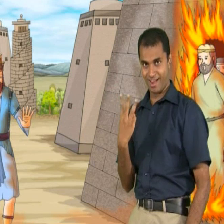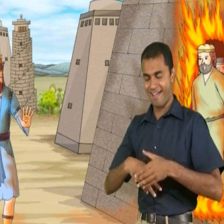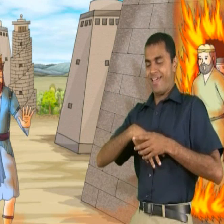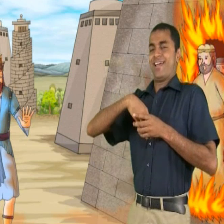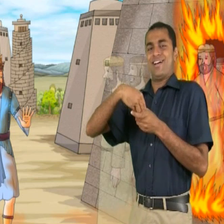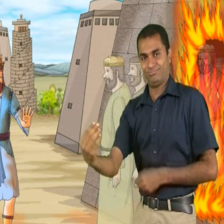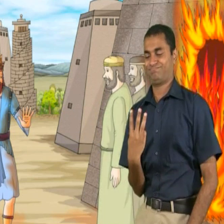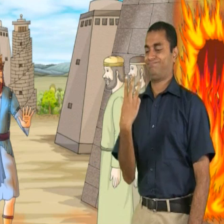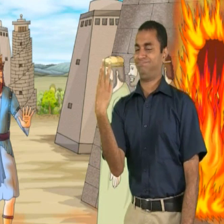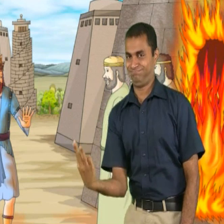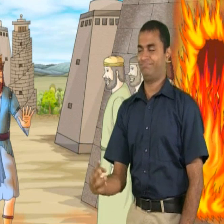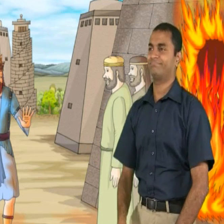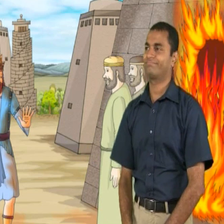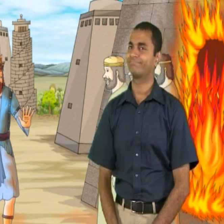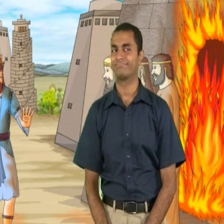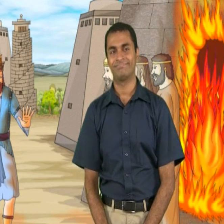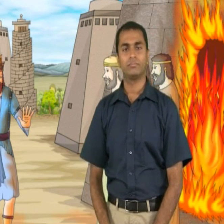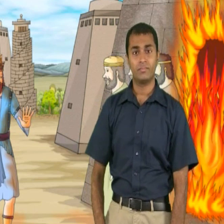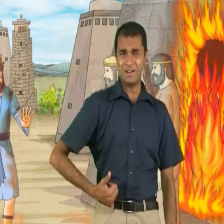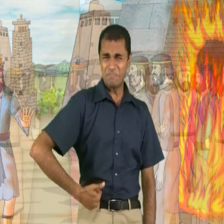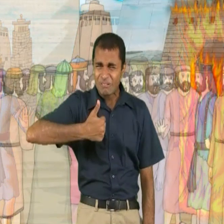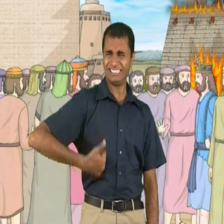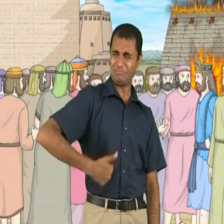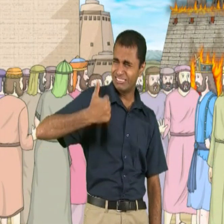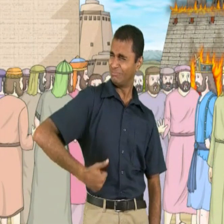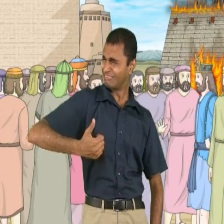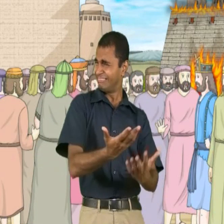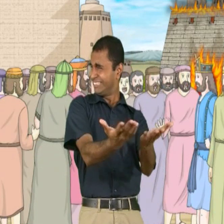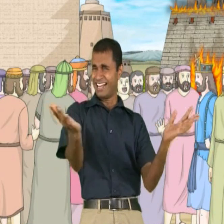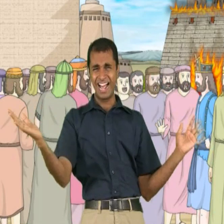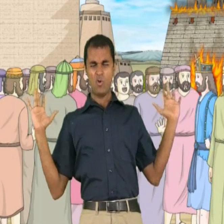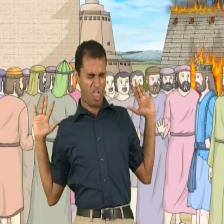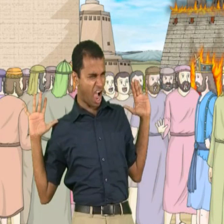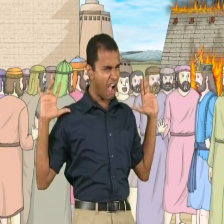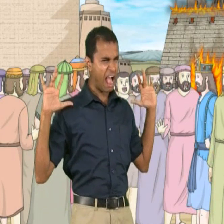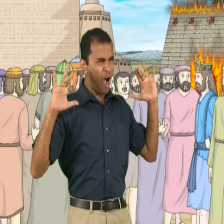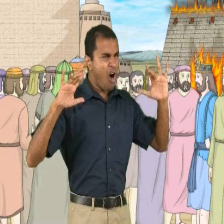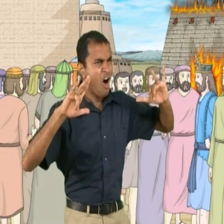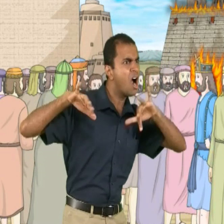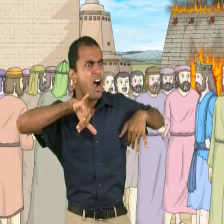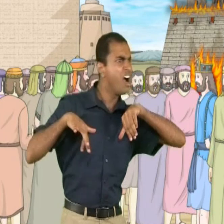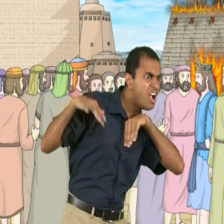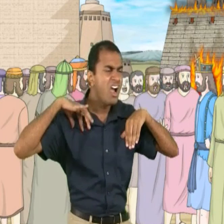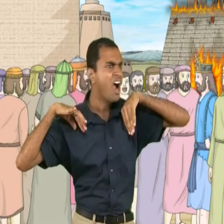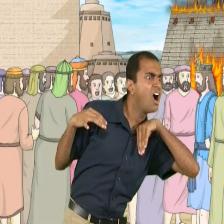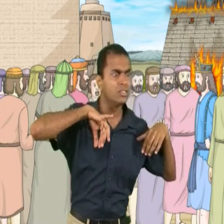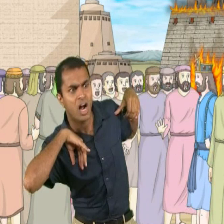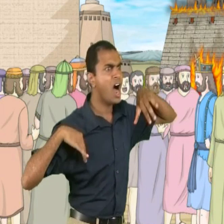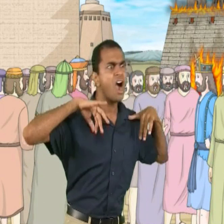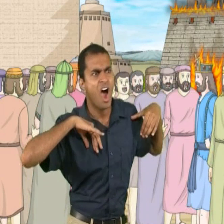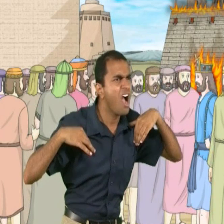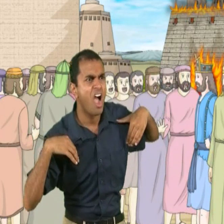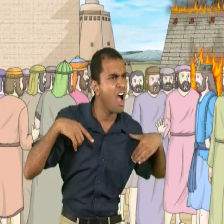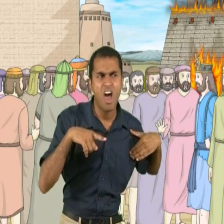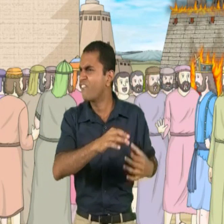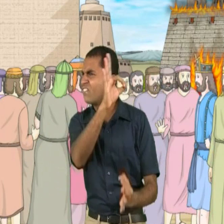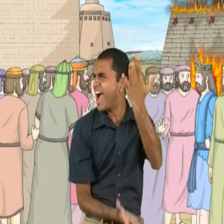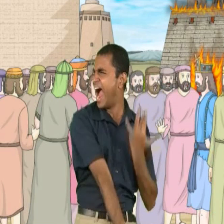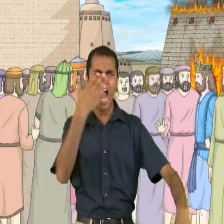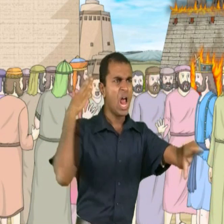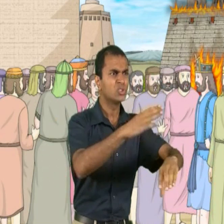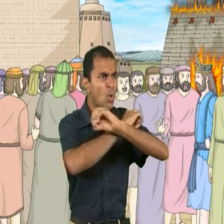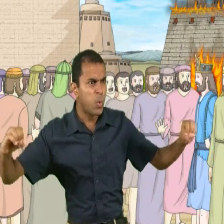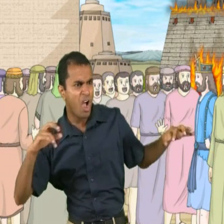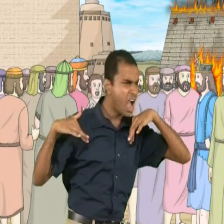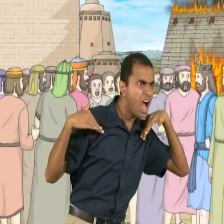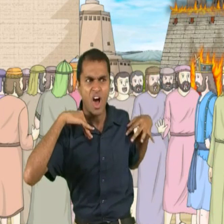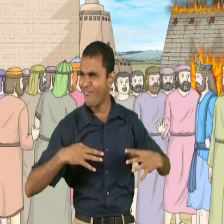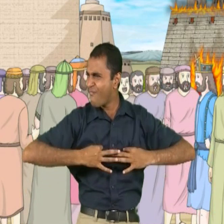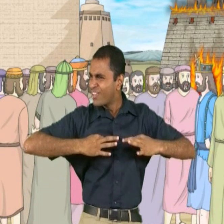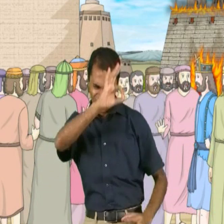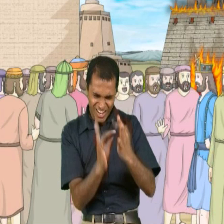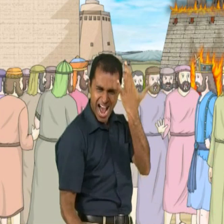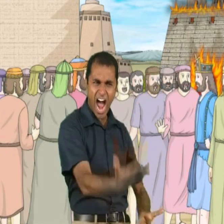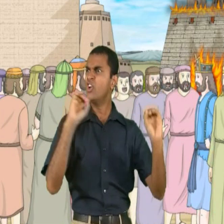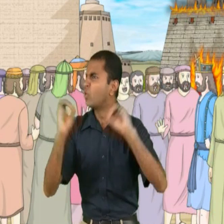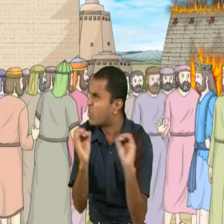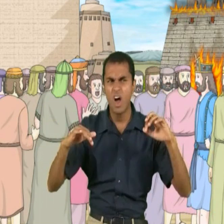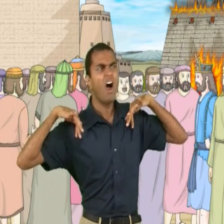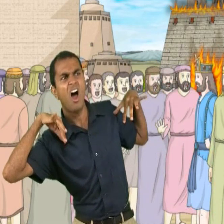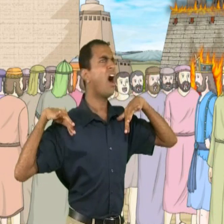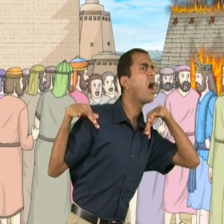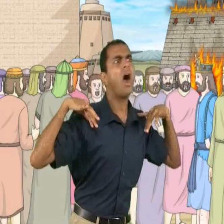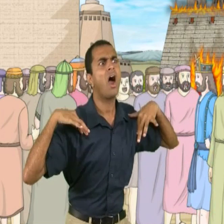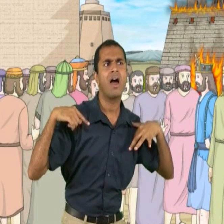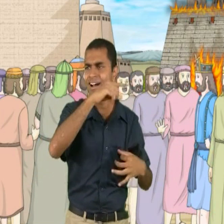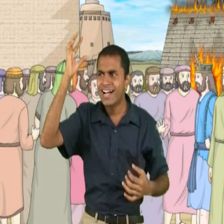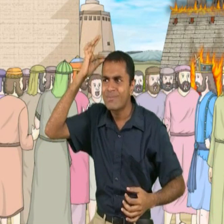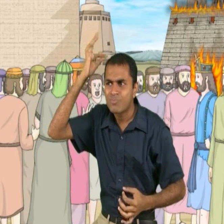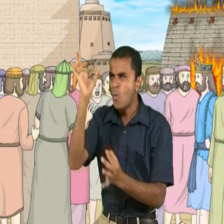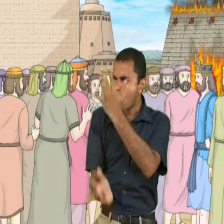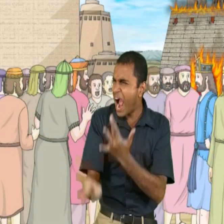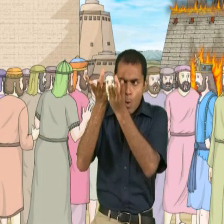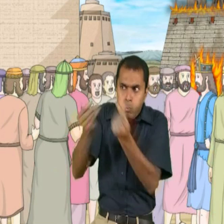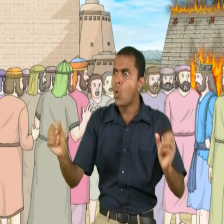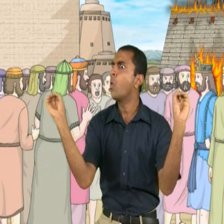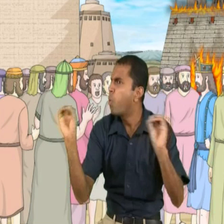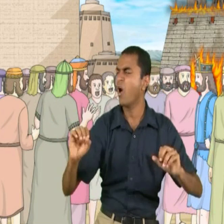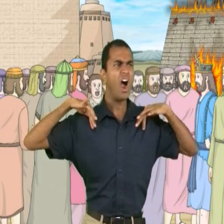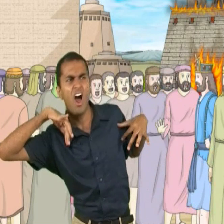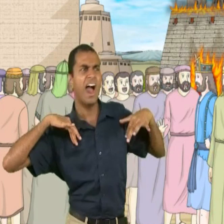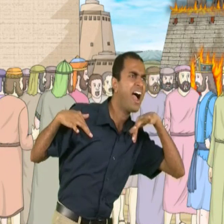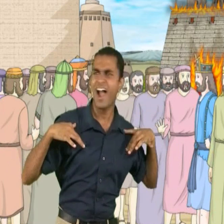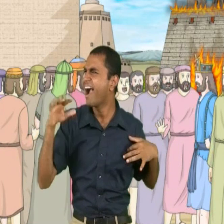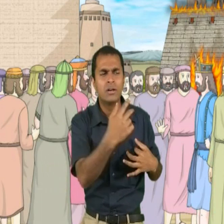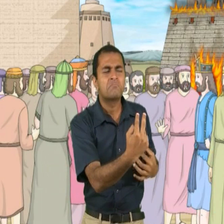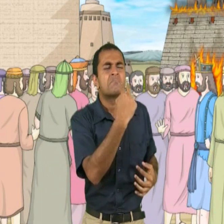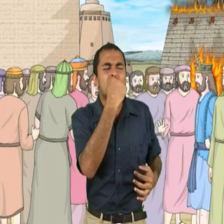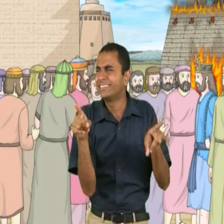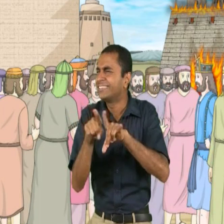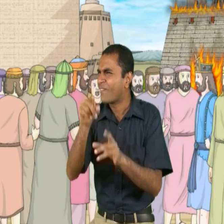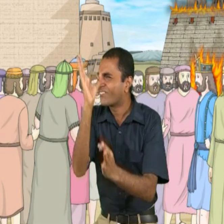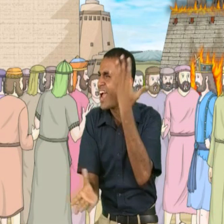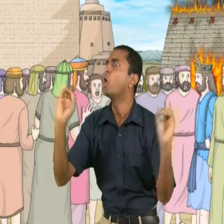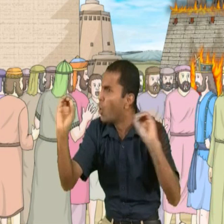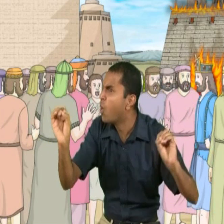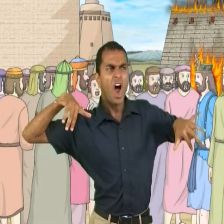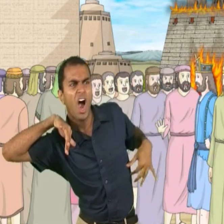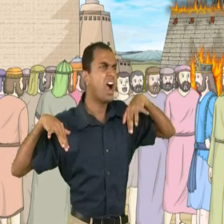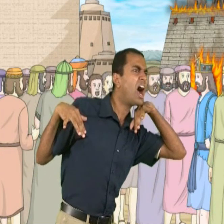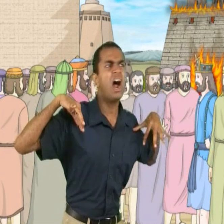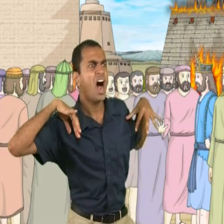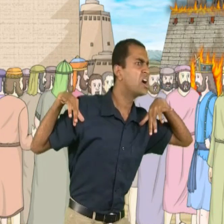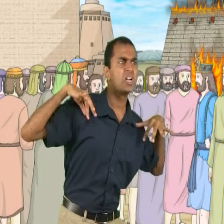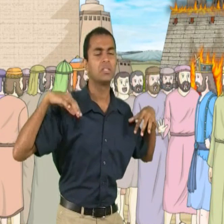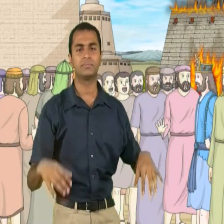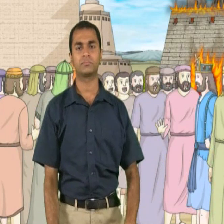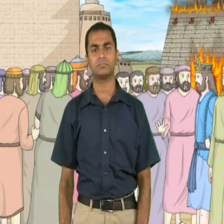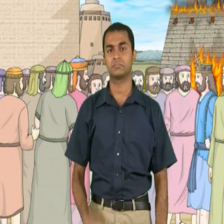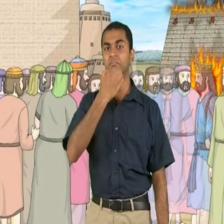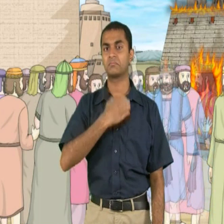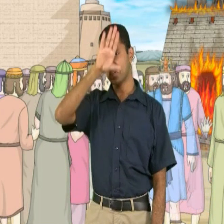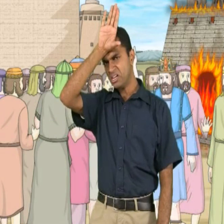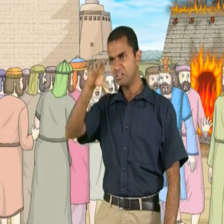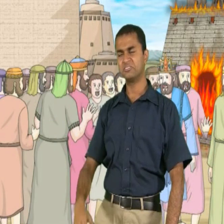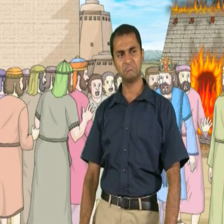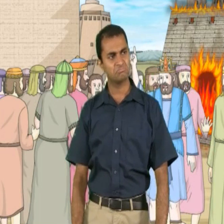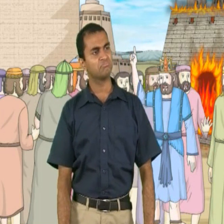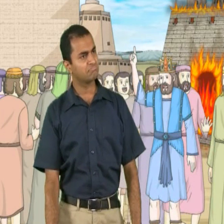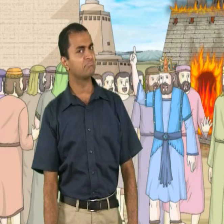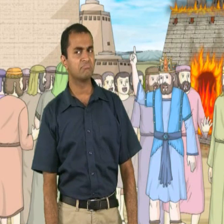So Shadrach, Meshach, and Abednego came out of the fire, and when the satraps, prefects, governors, and royal advisers had gathered around, they saw that the fire had no effect on the bodies of these men.